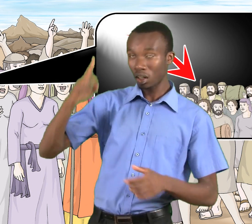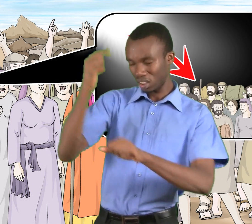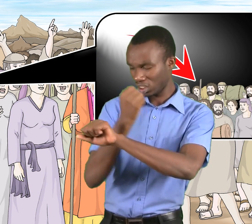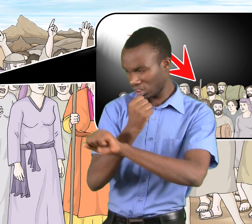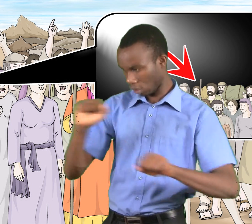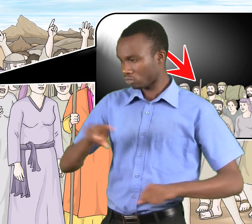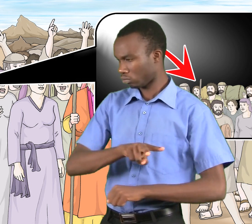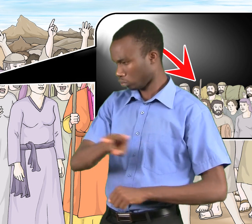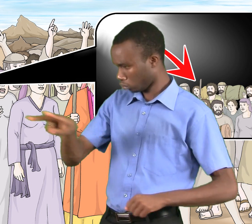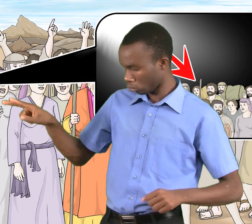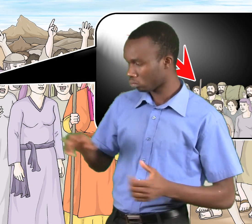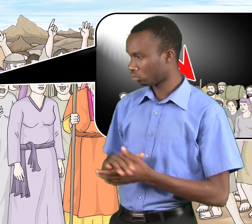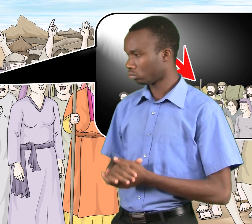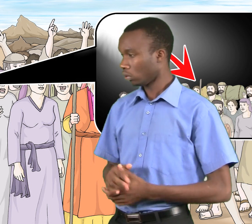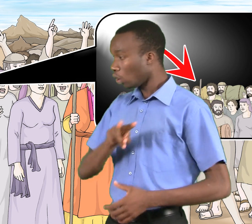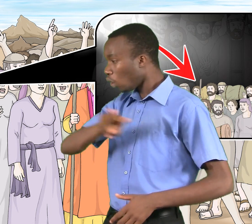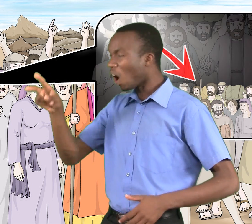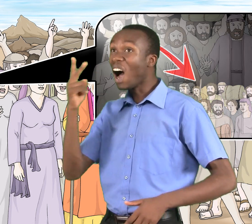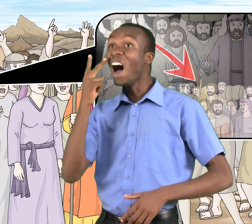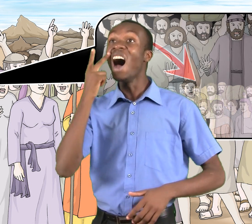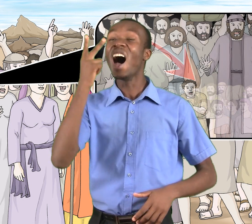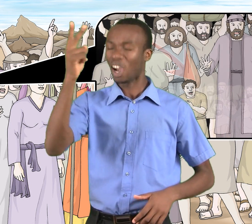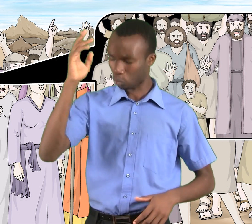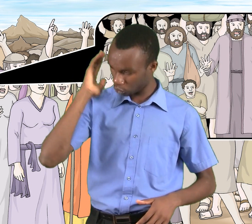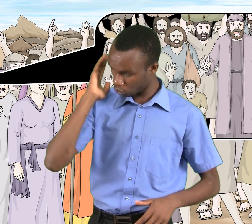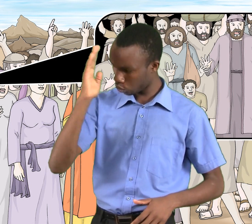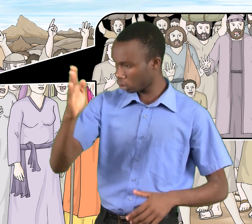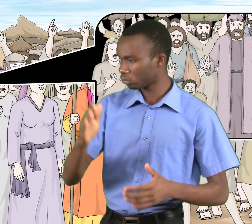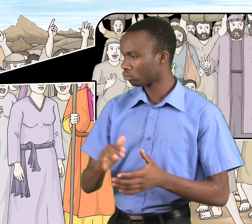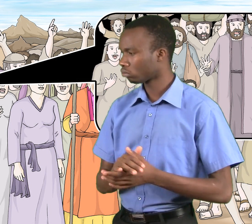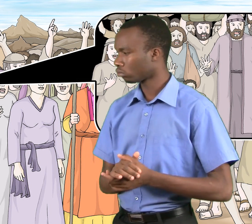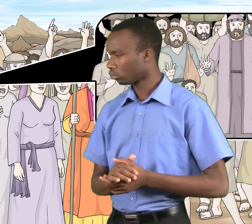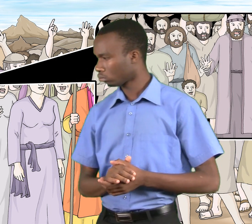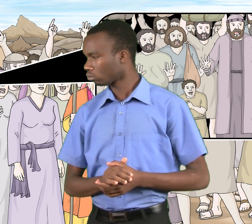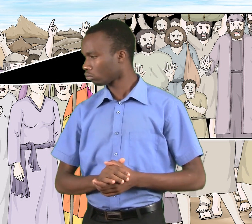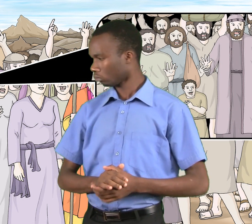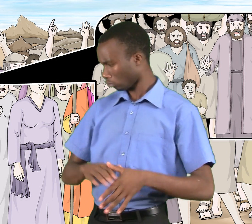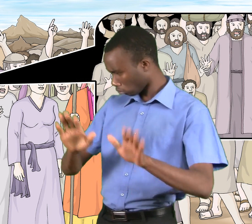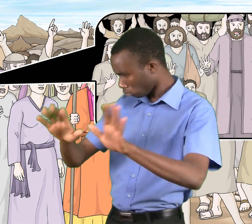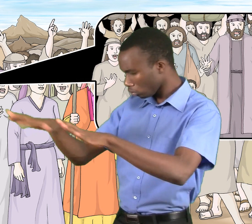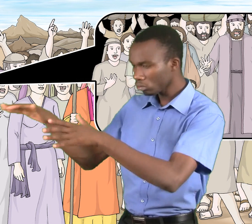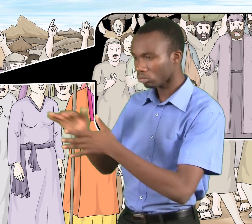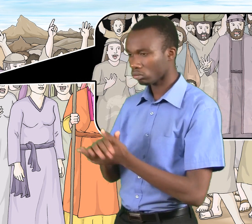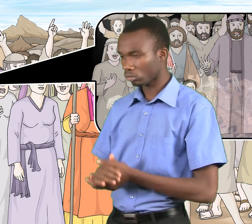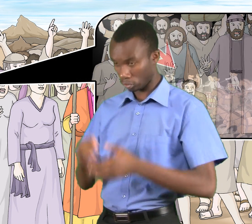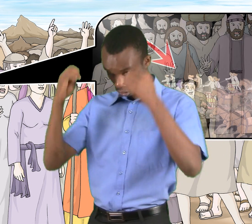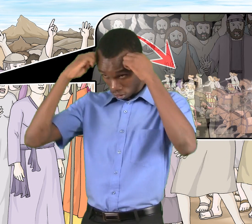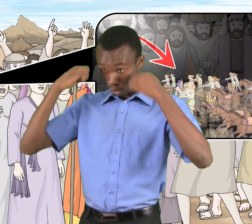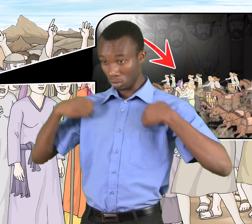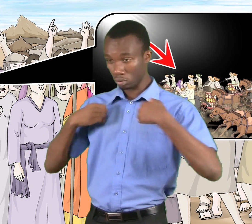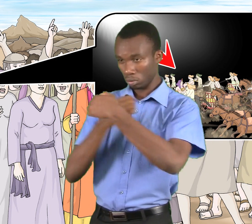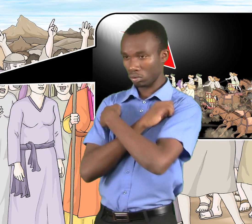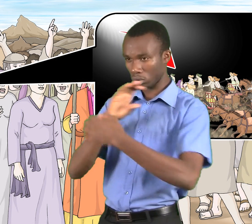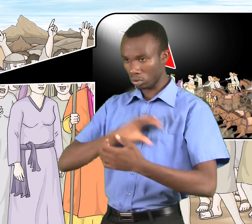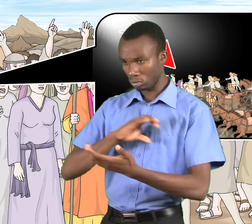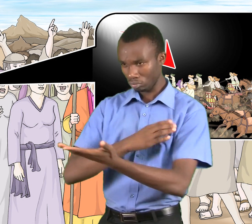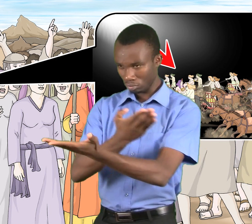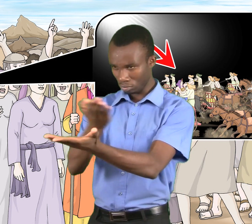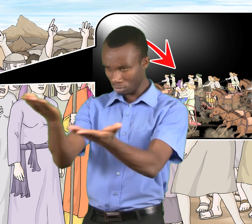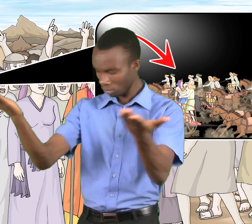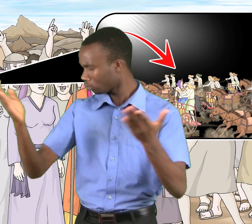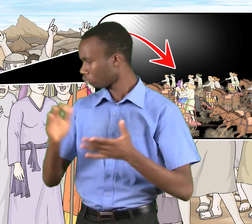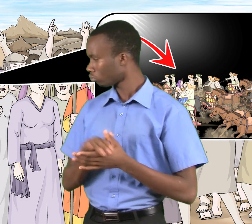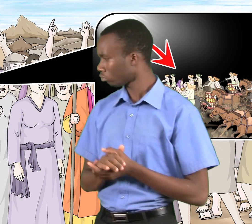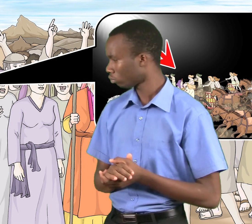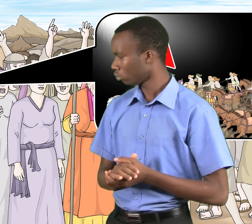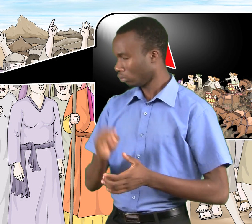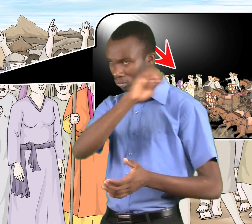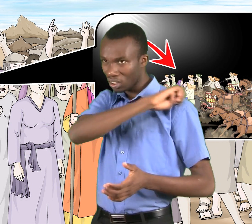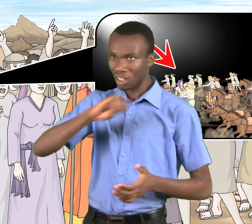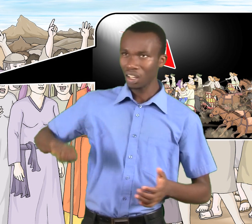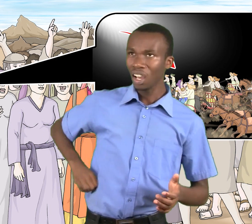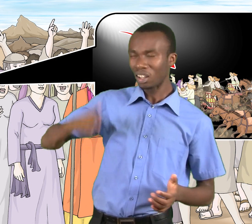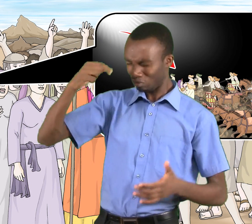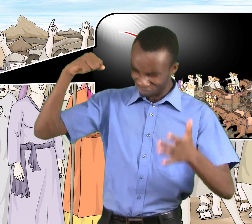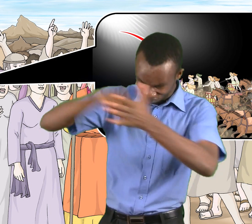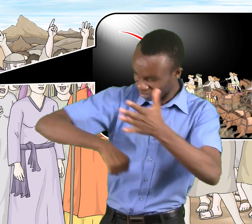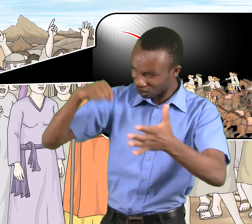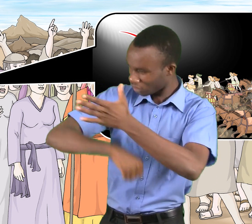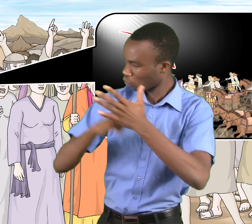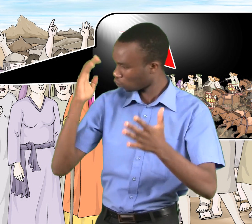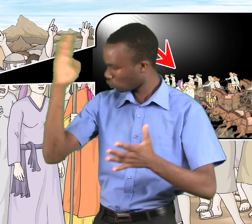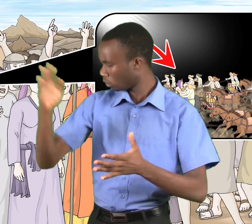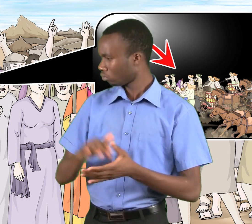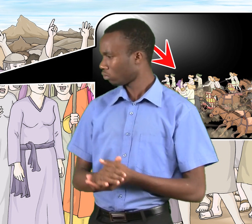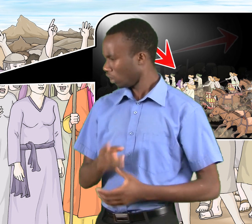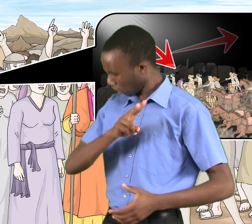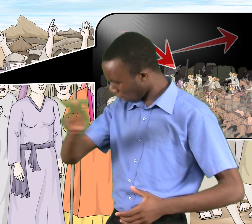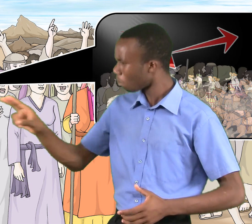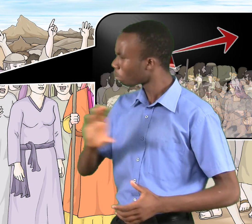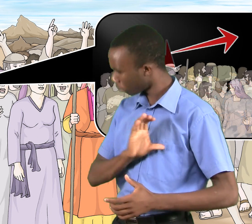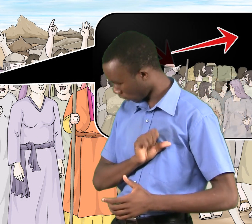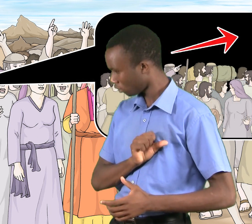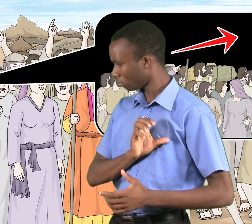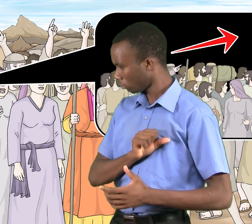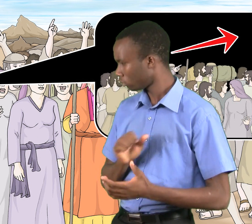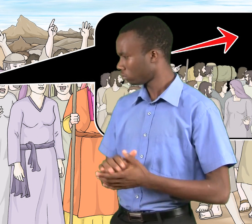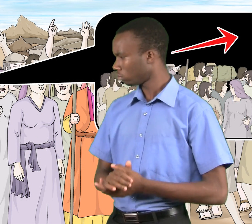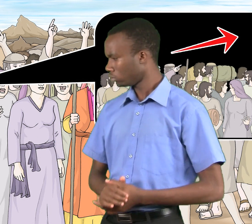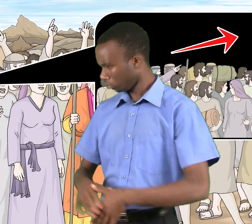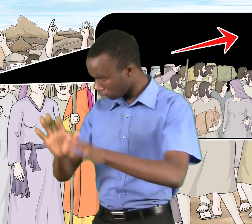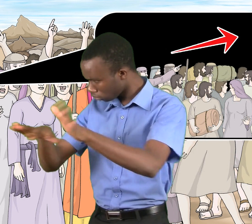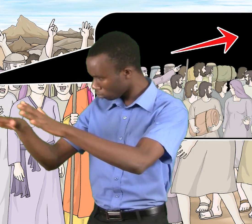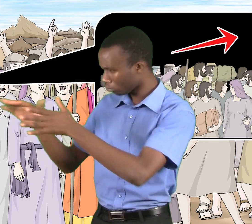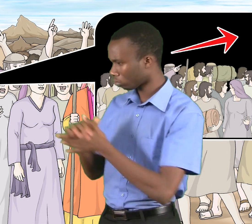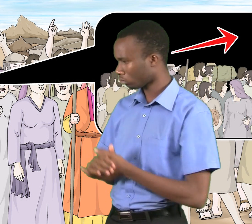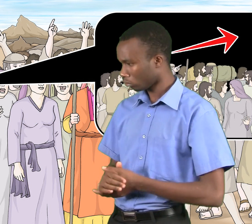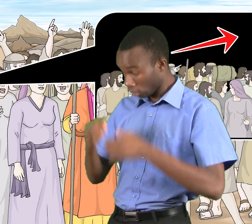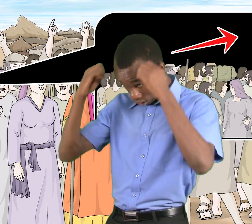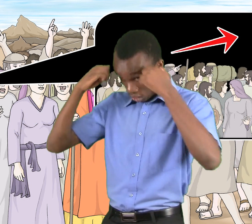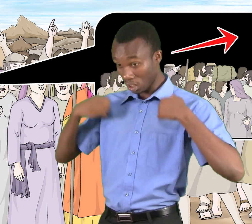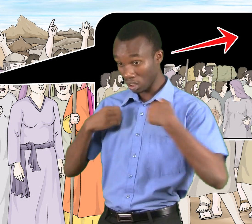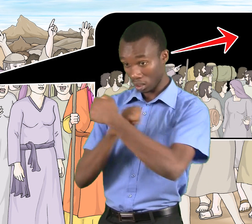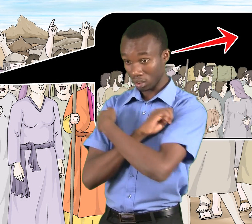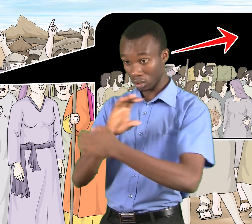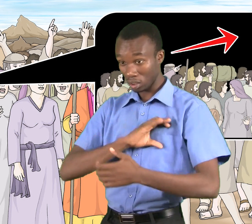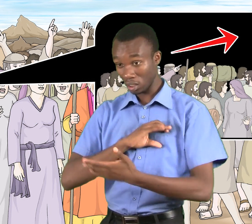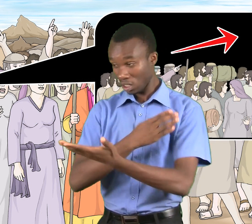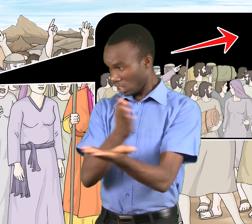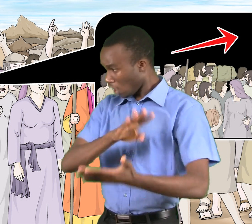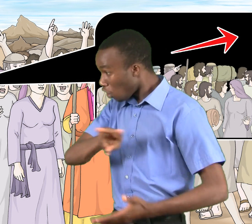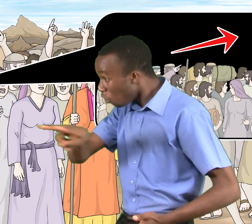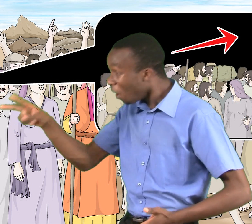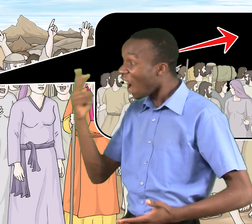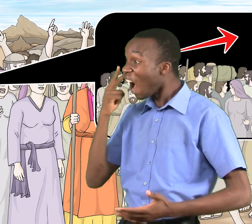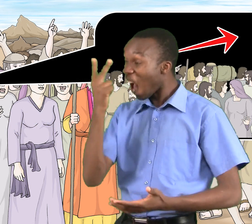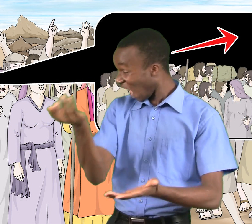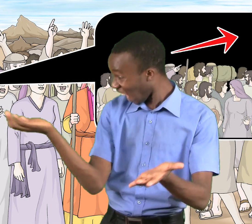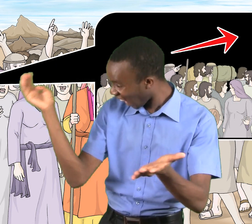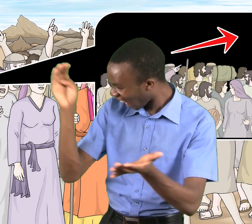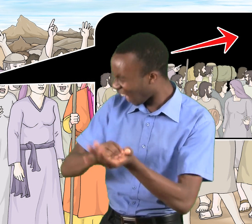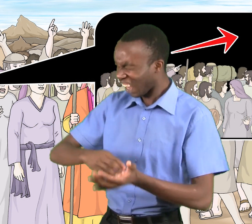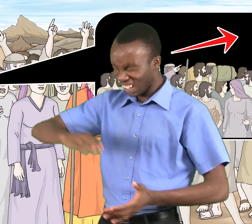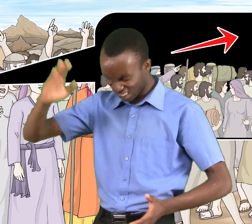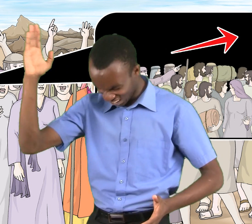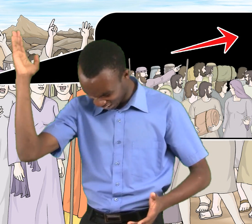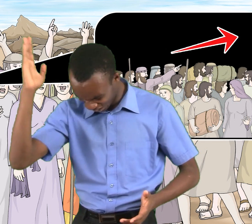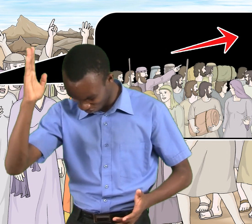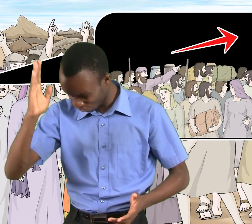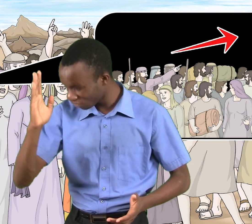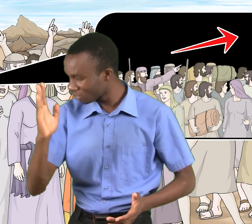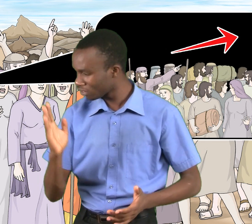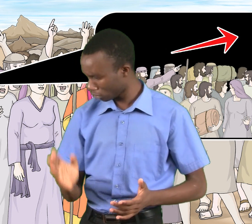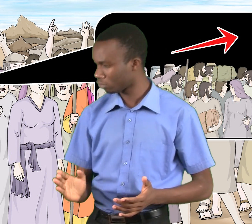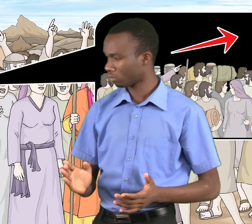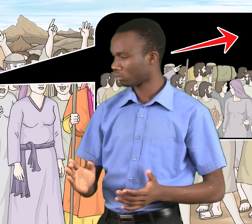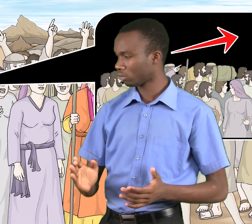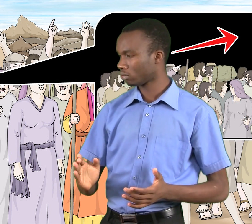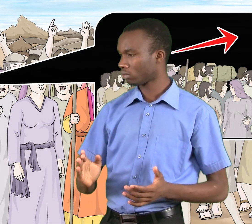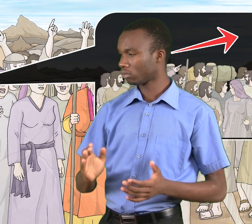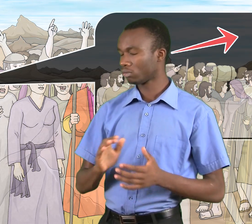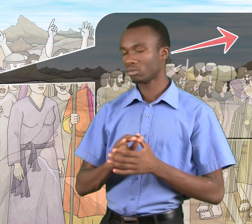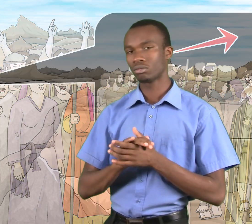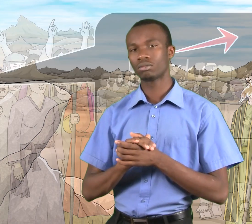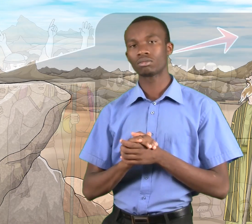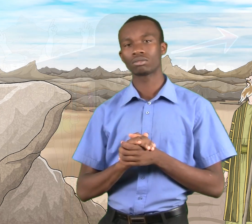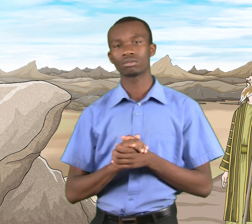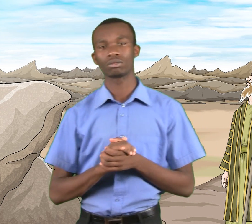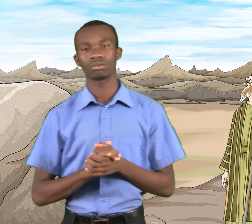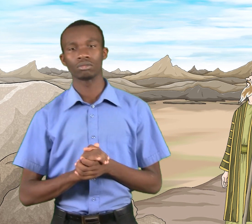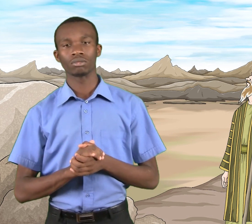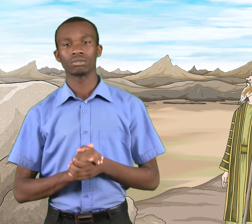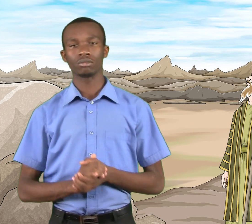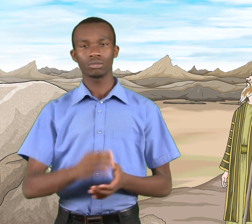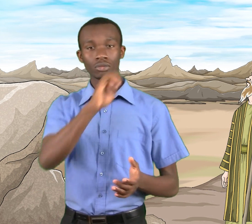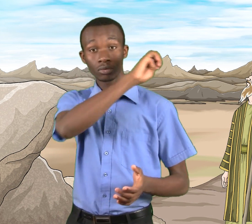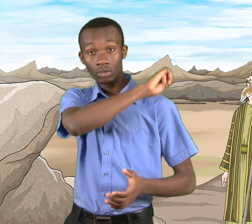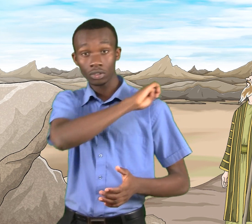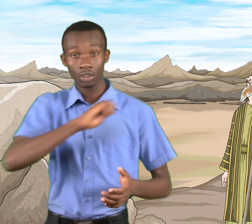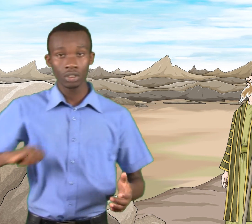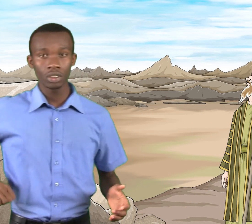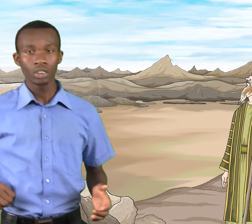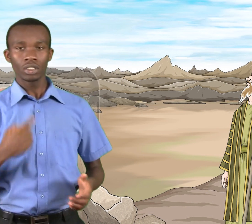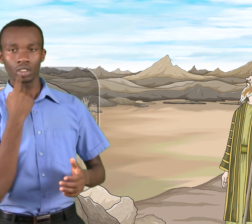for the Egyptians you see today, you will never see again. The LORD will fight for you; you need only to be still.”